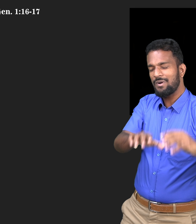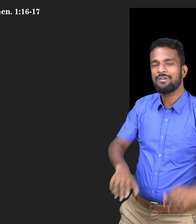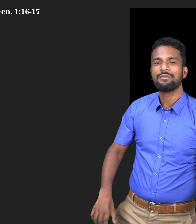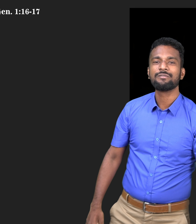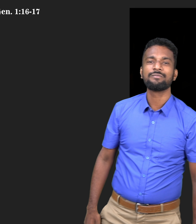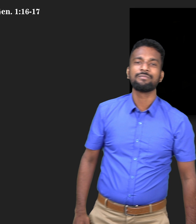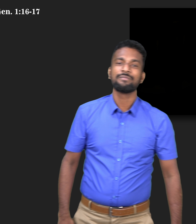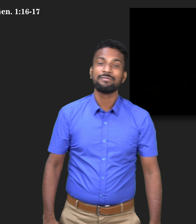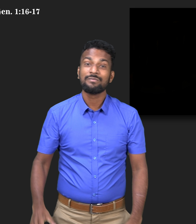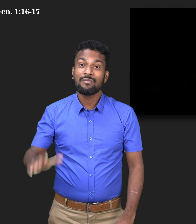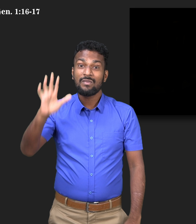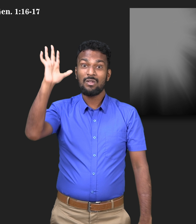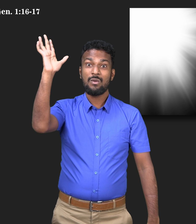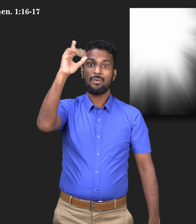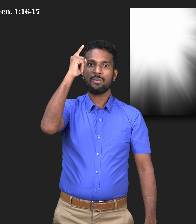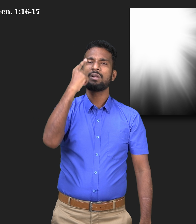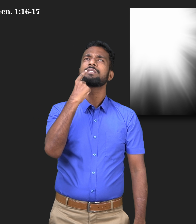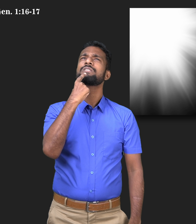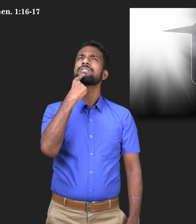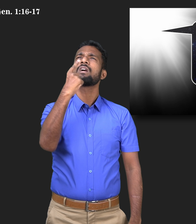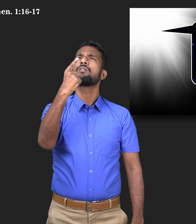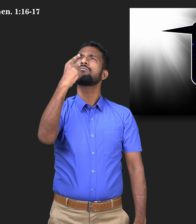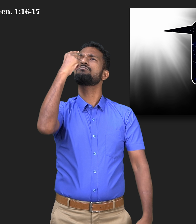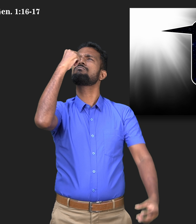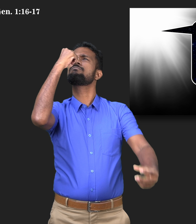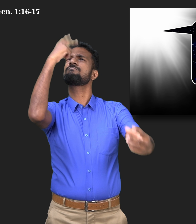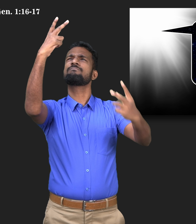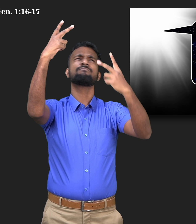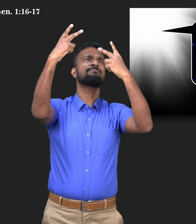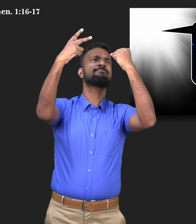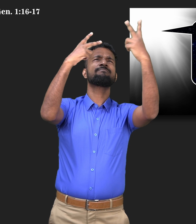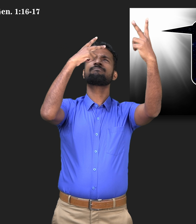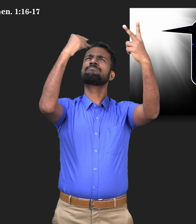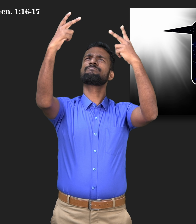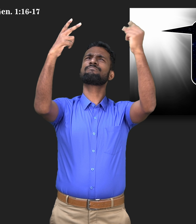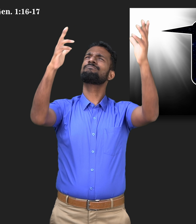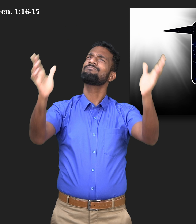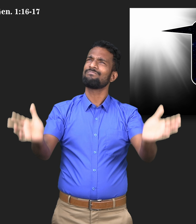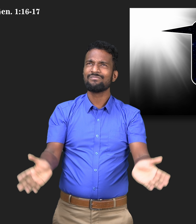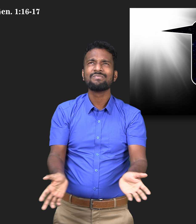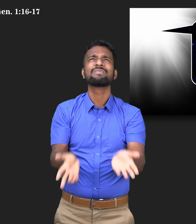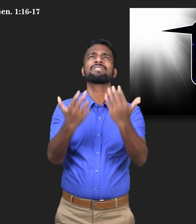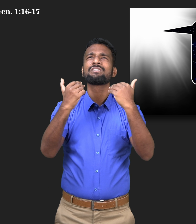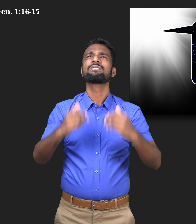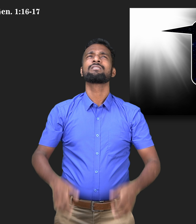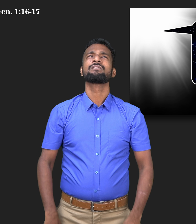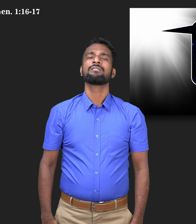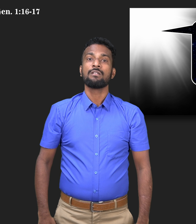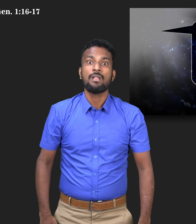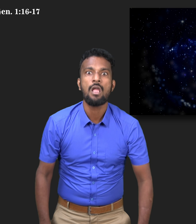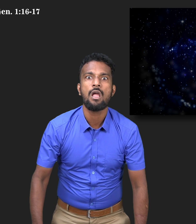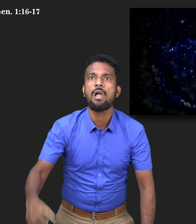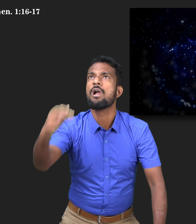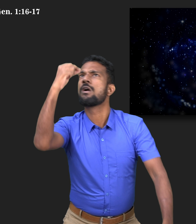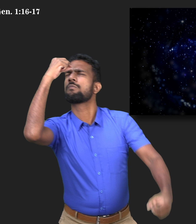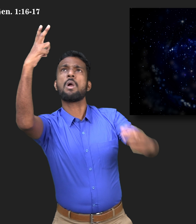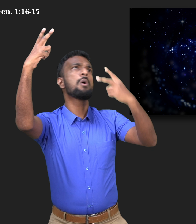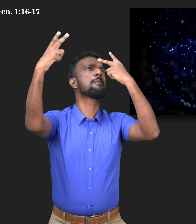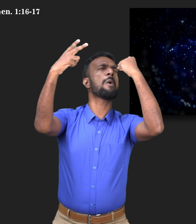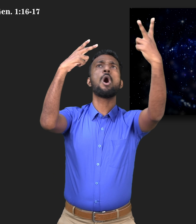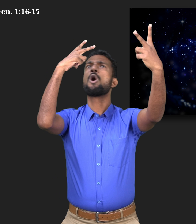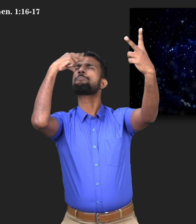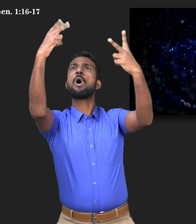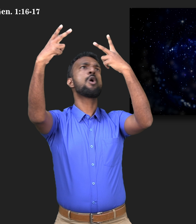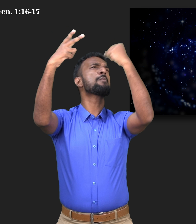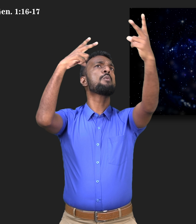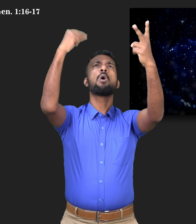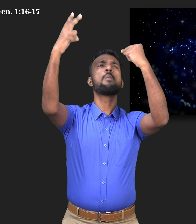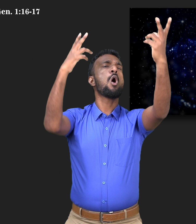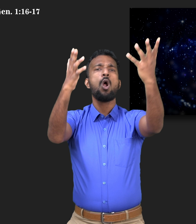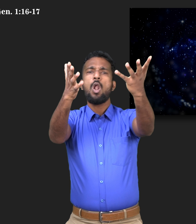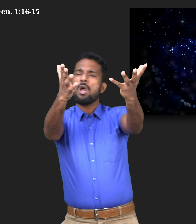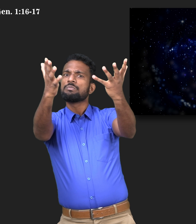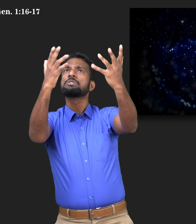And He made the stars as well.